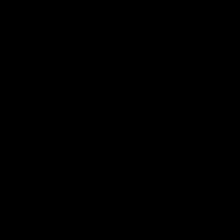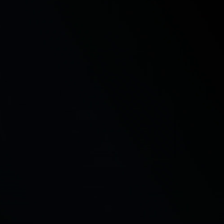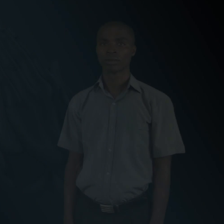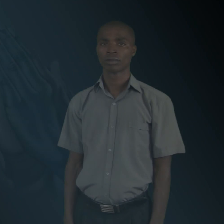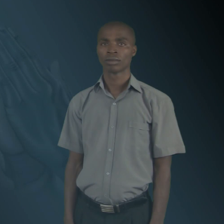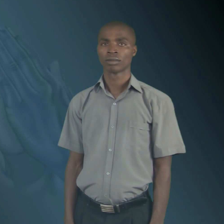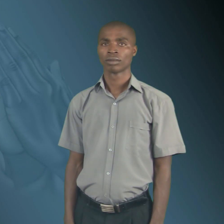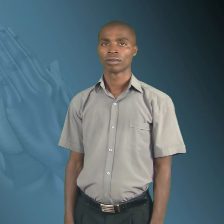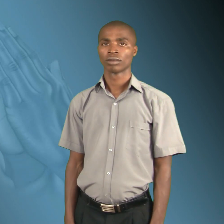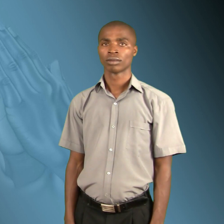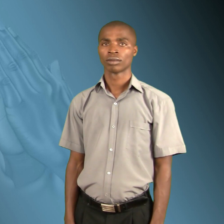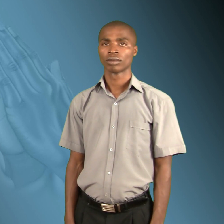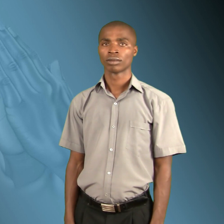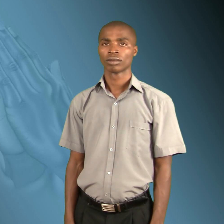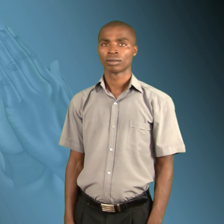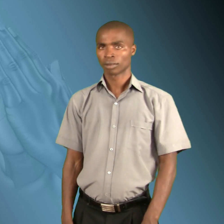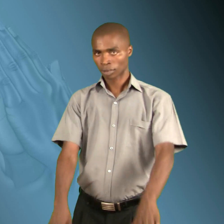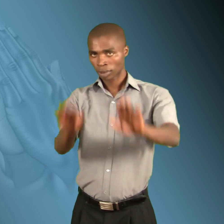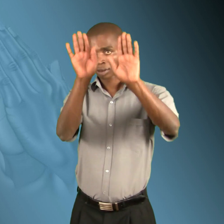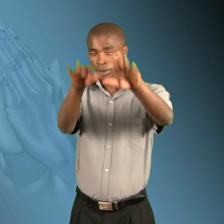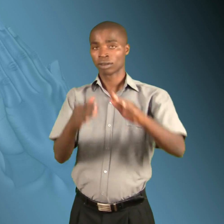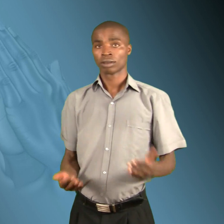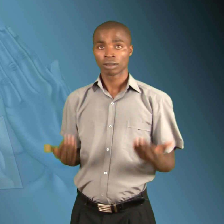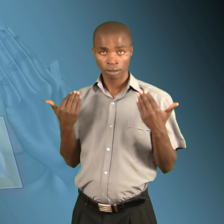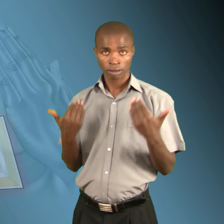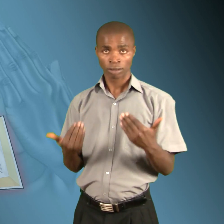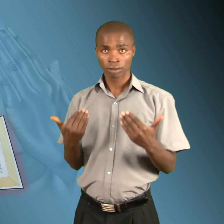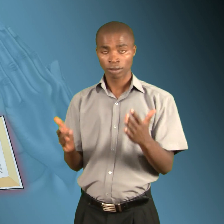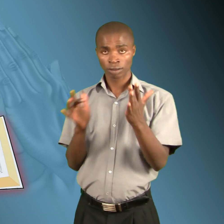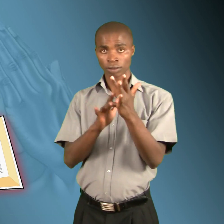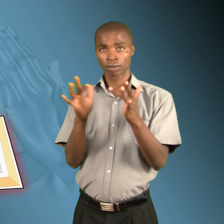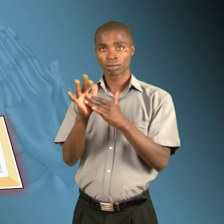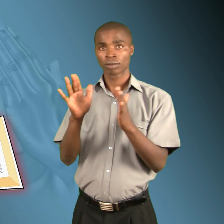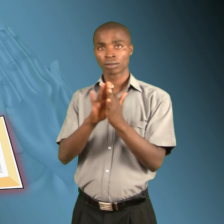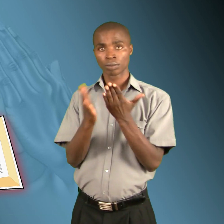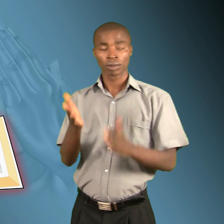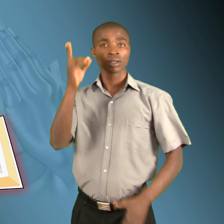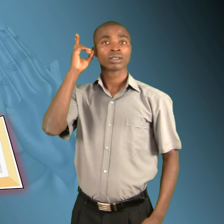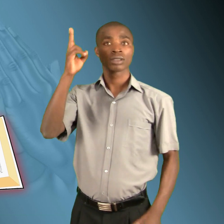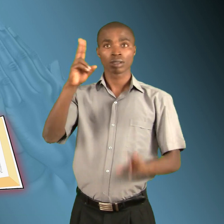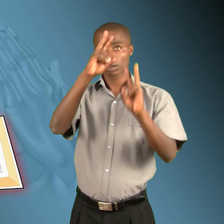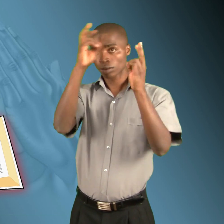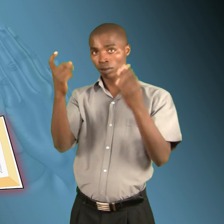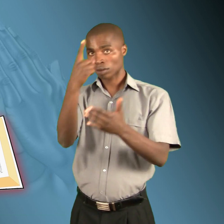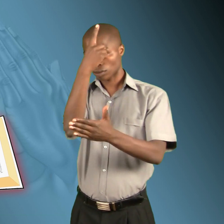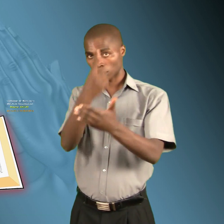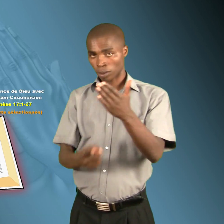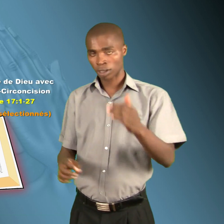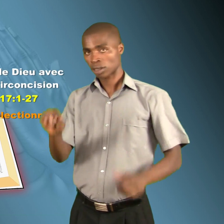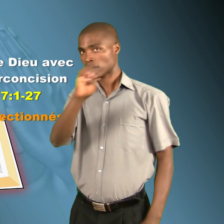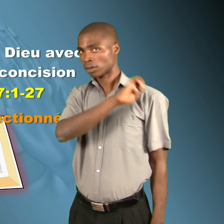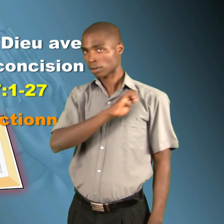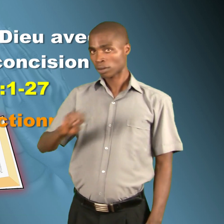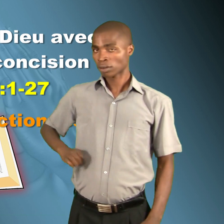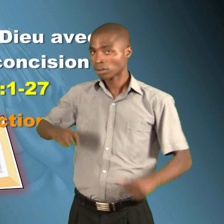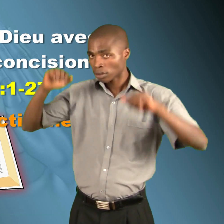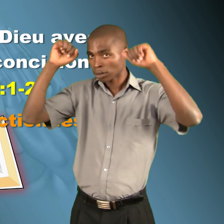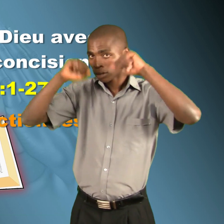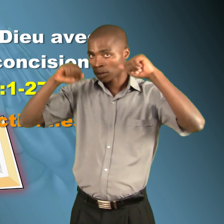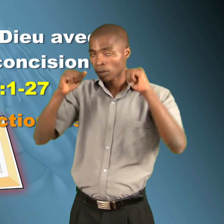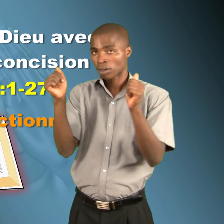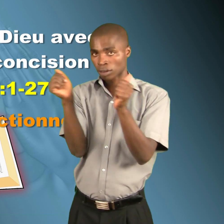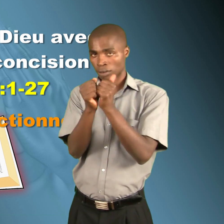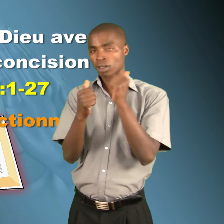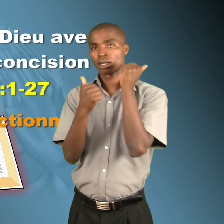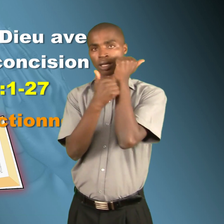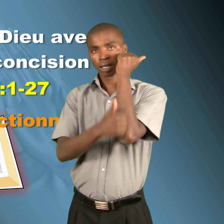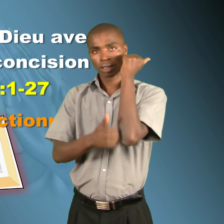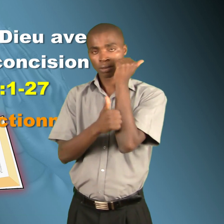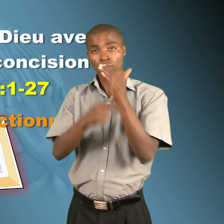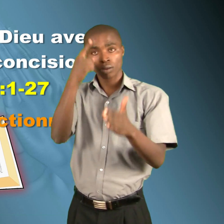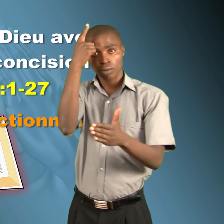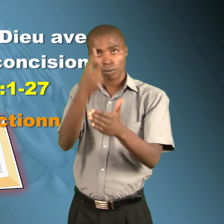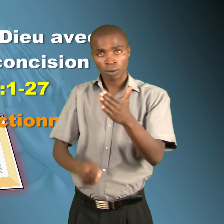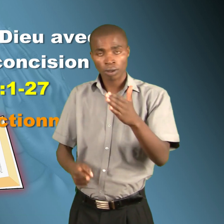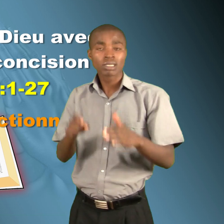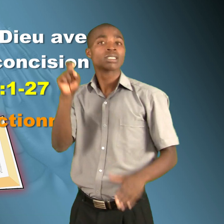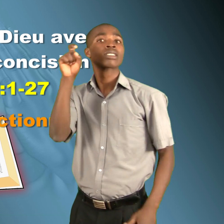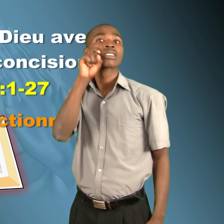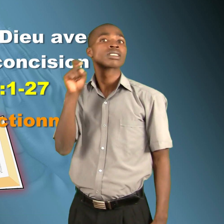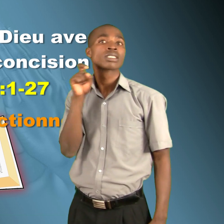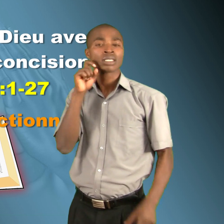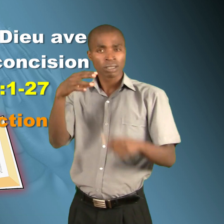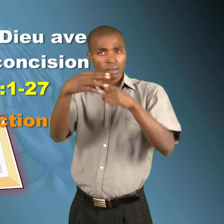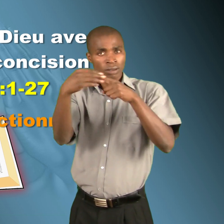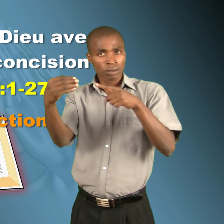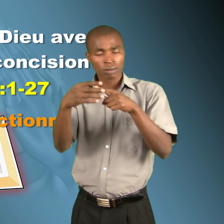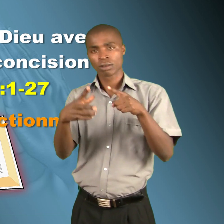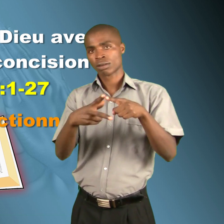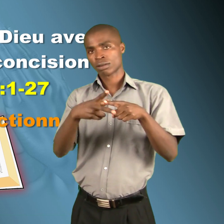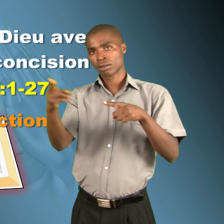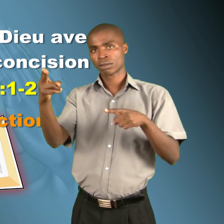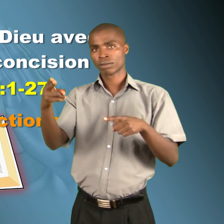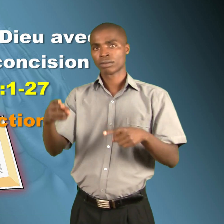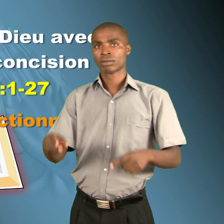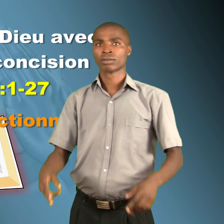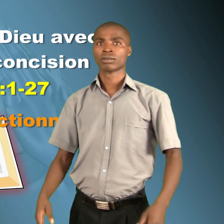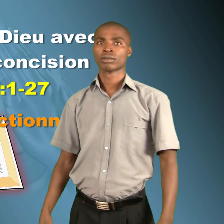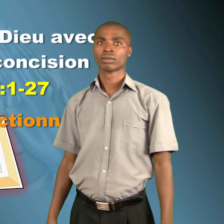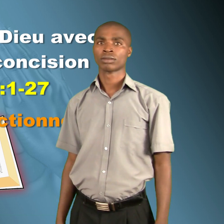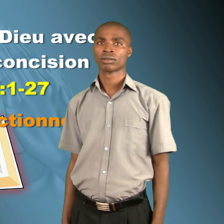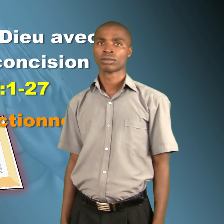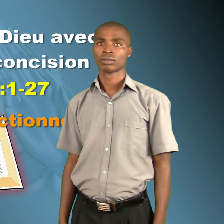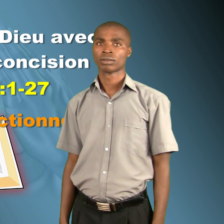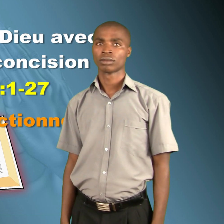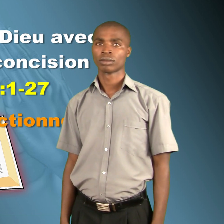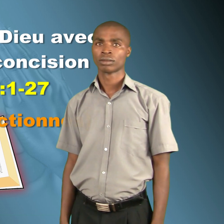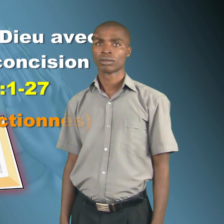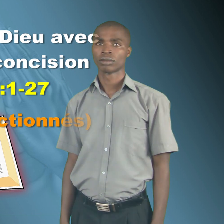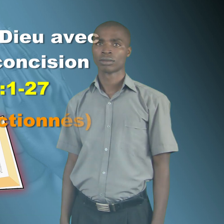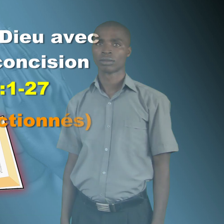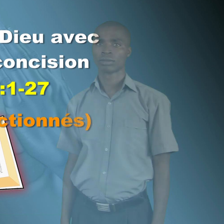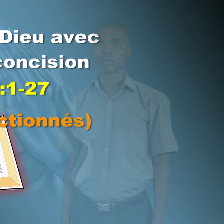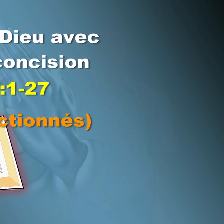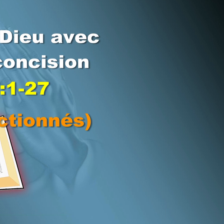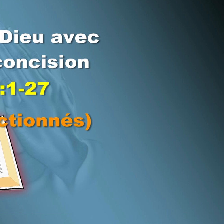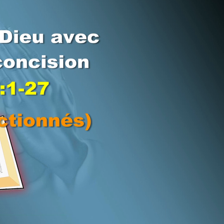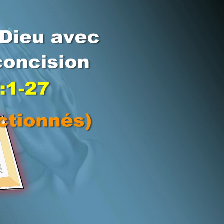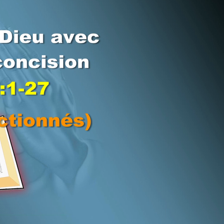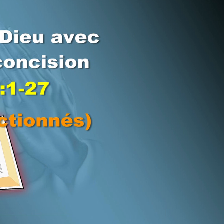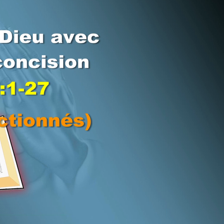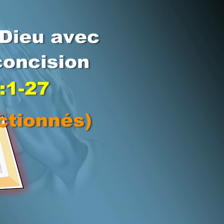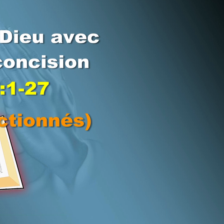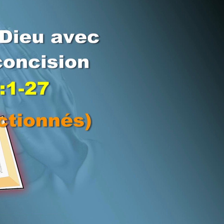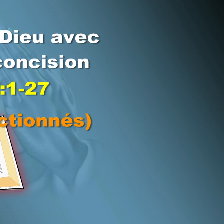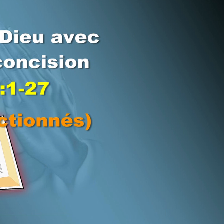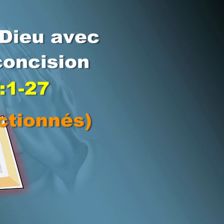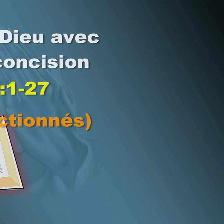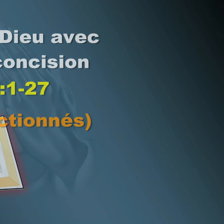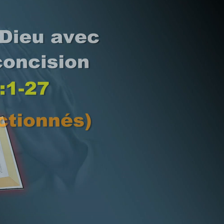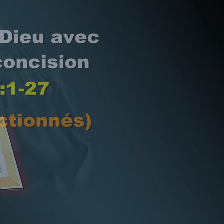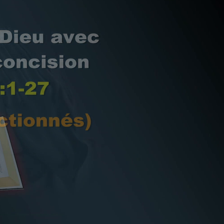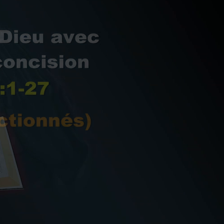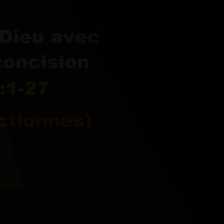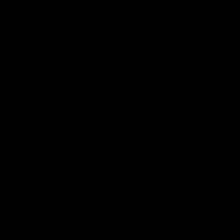God's covenant with Abraham - circumcision